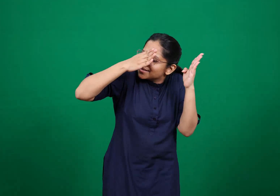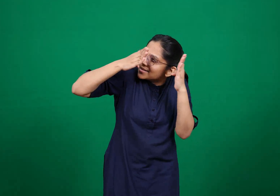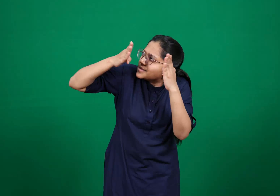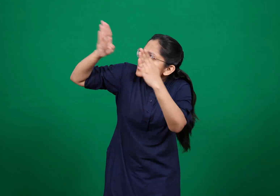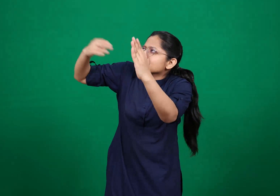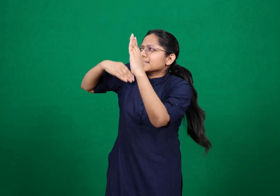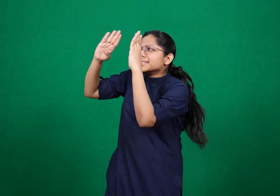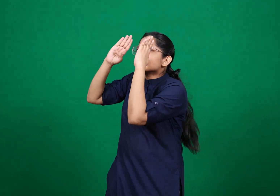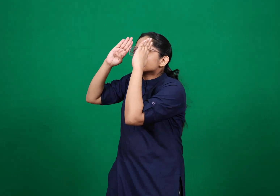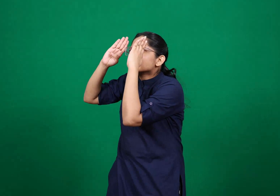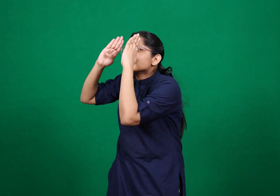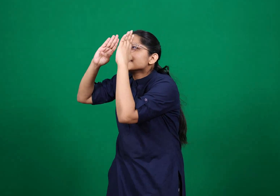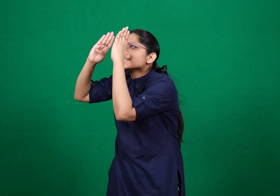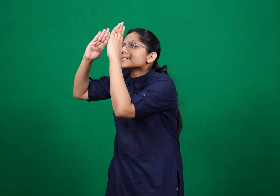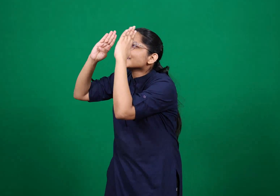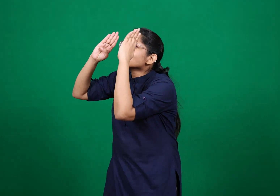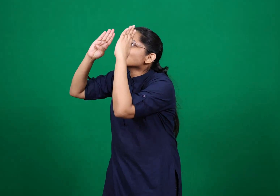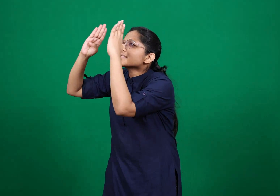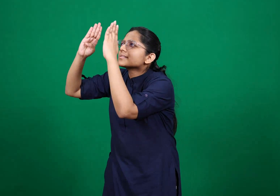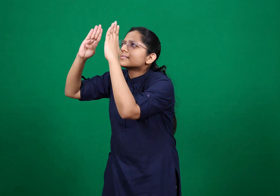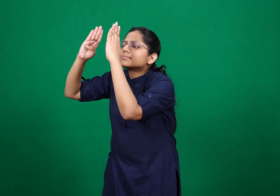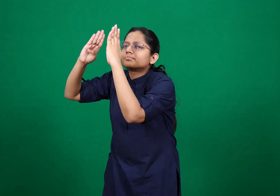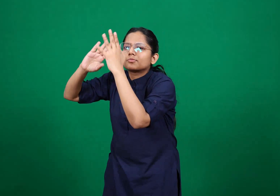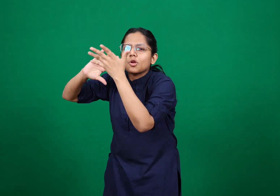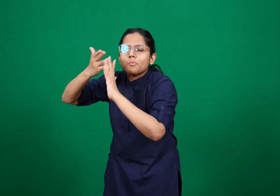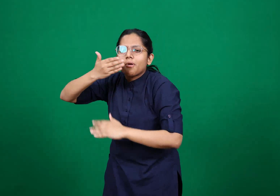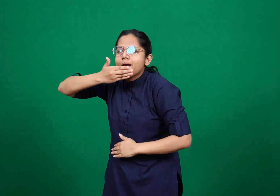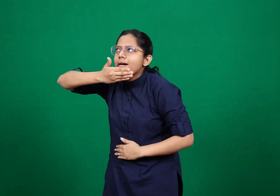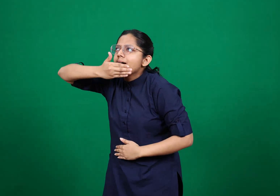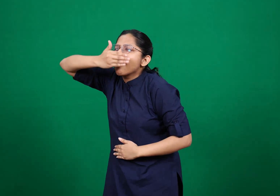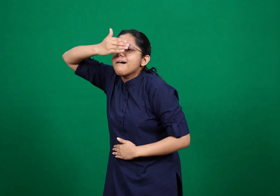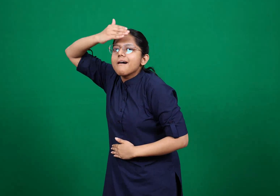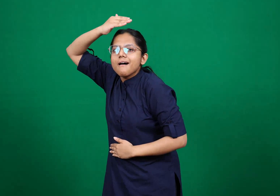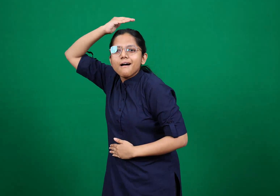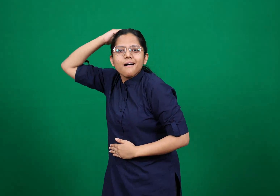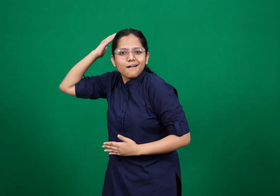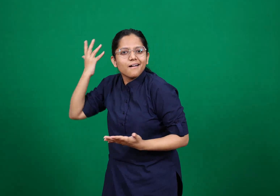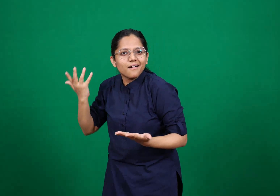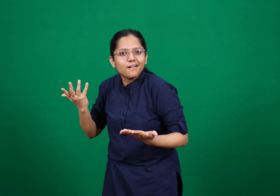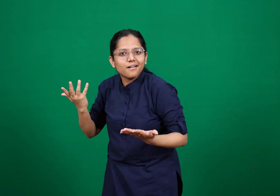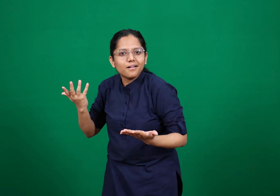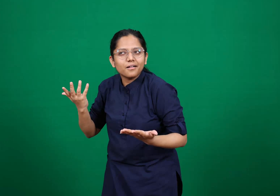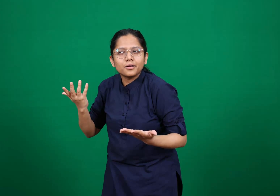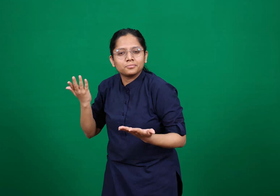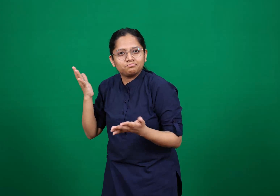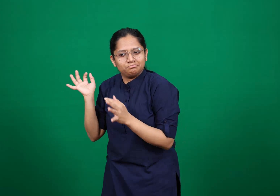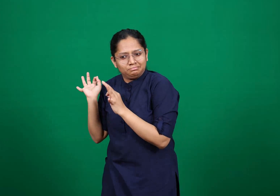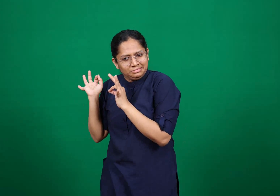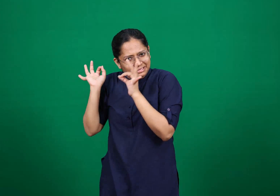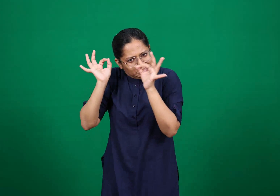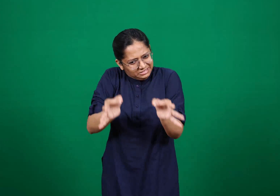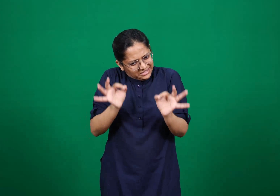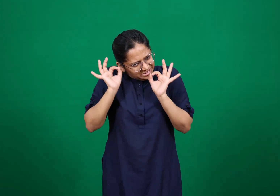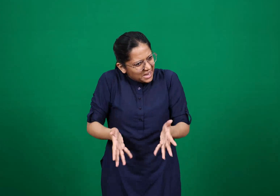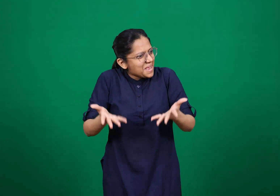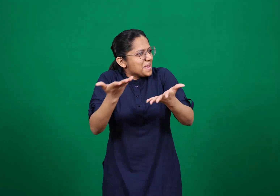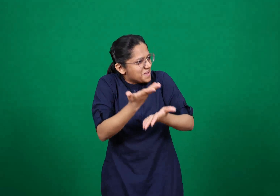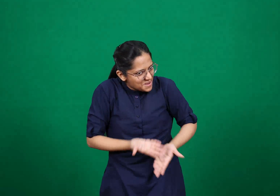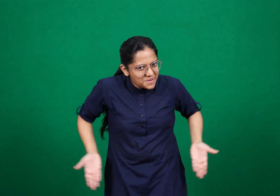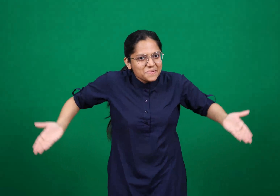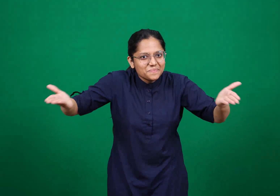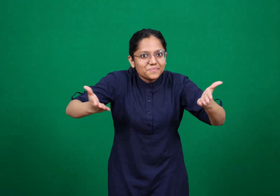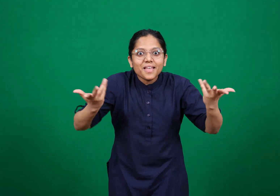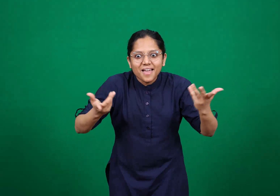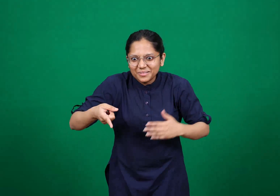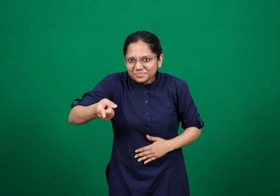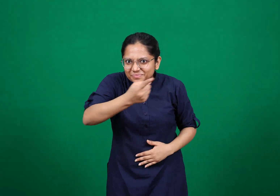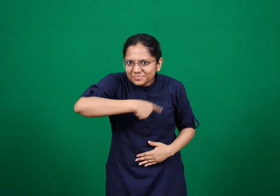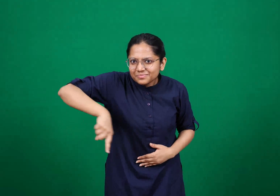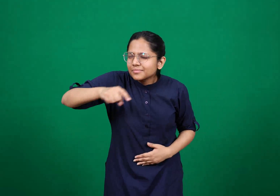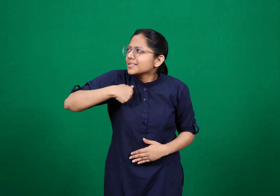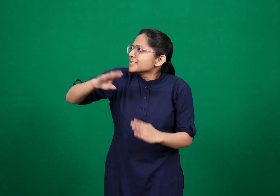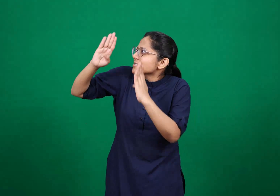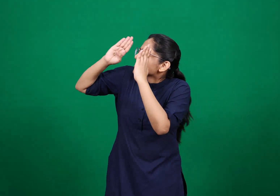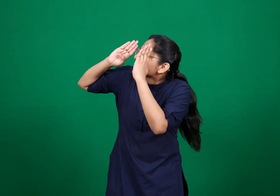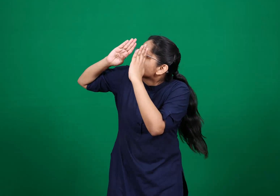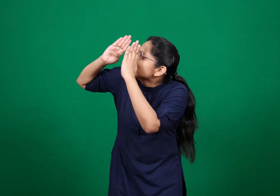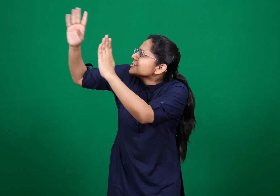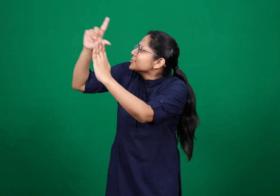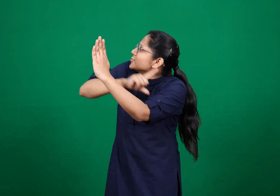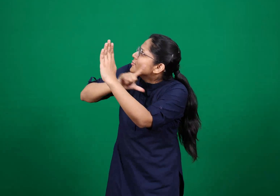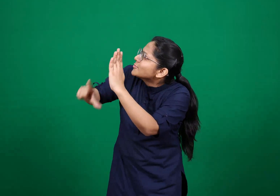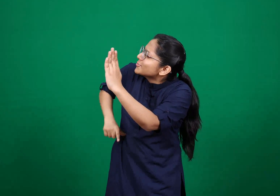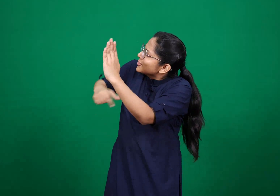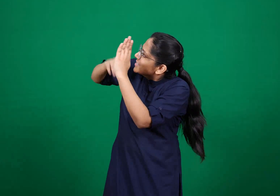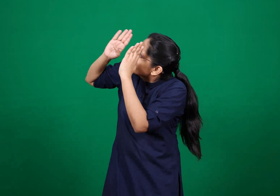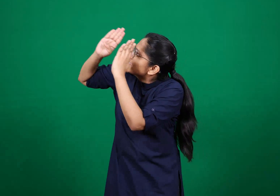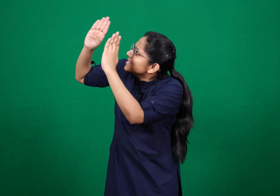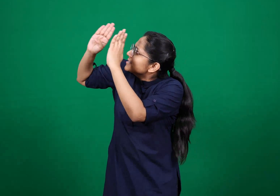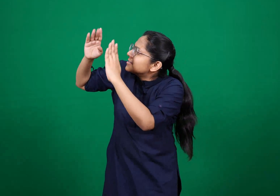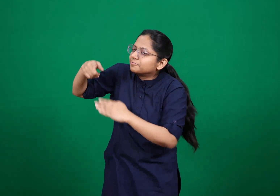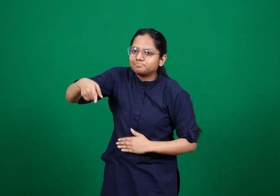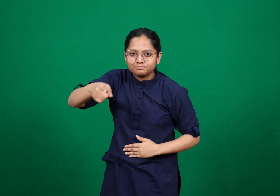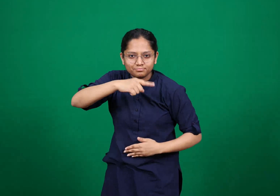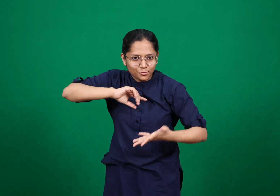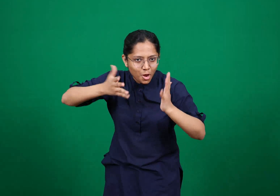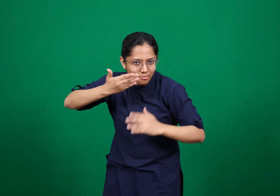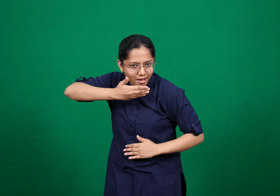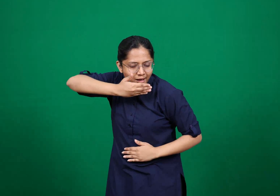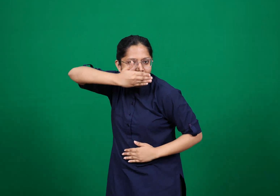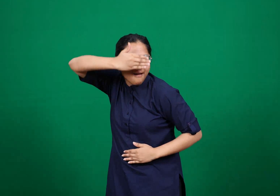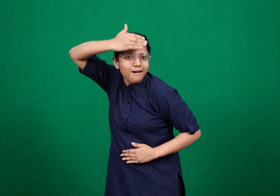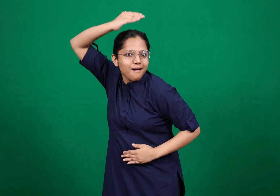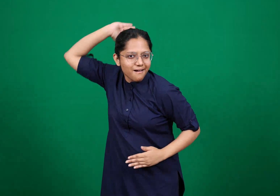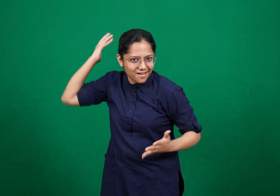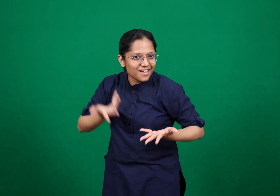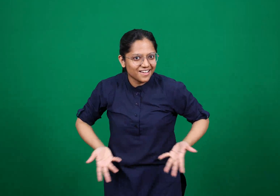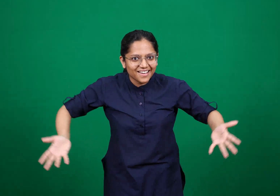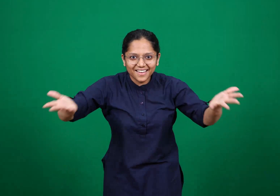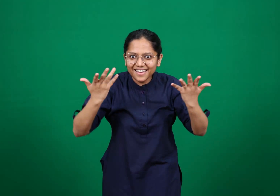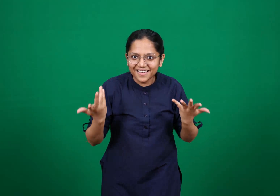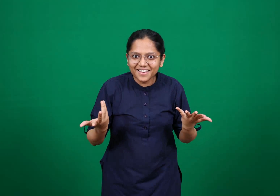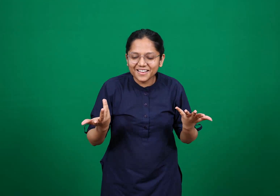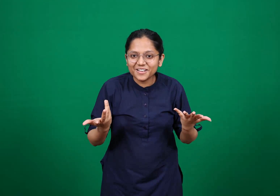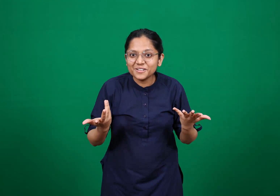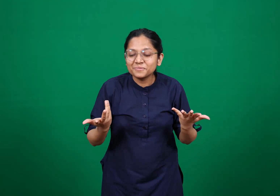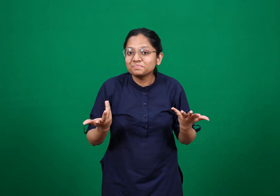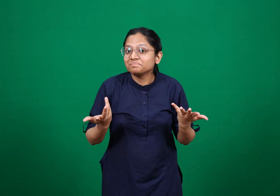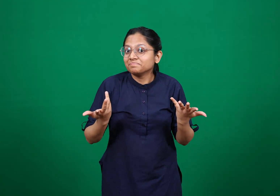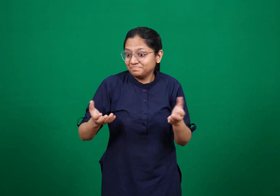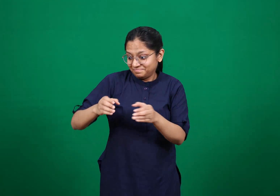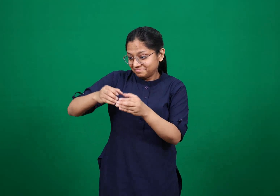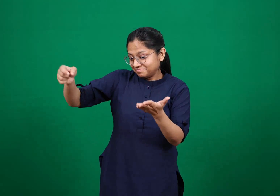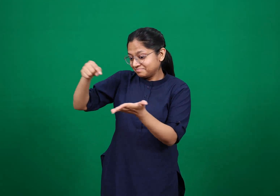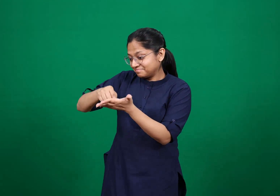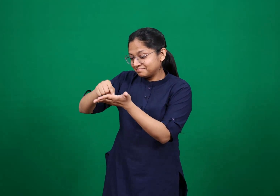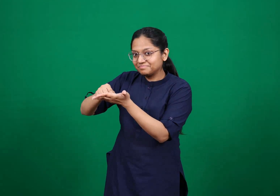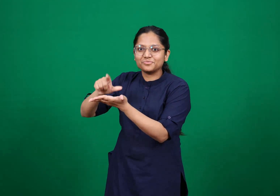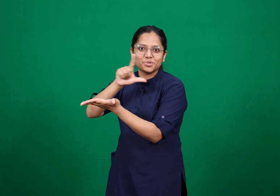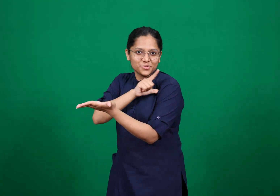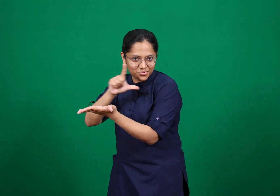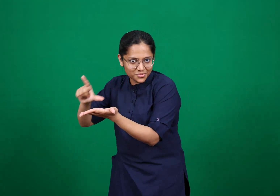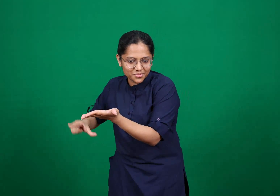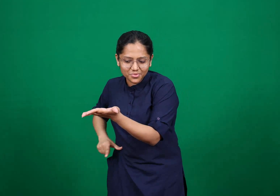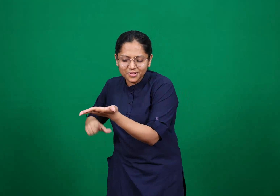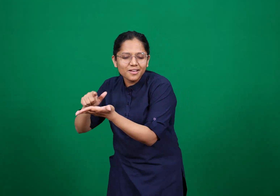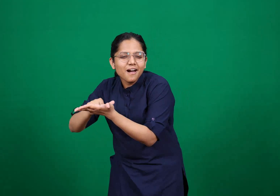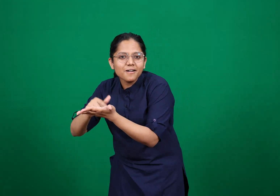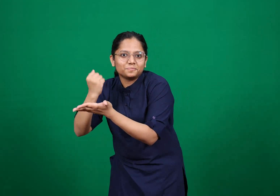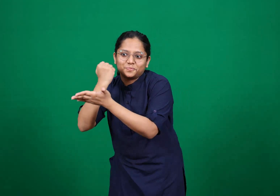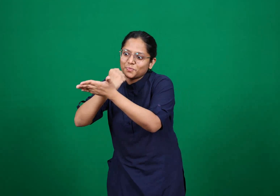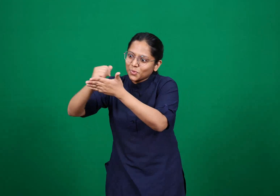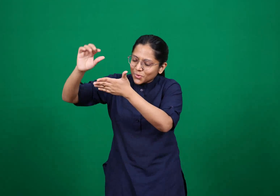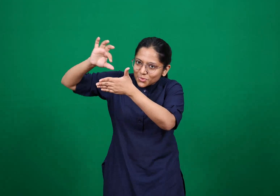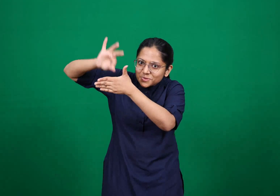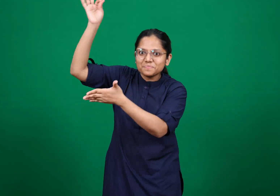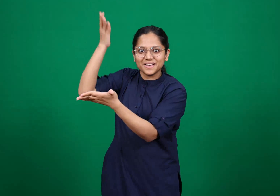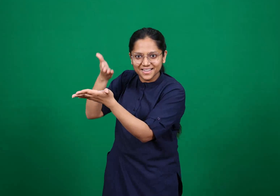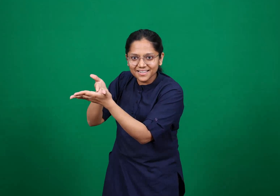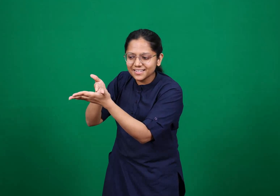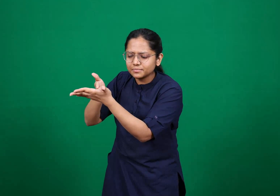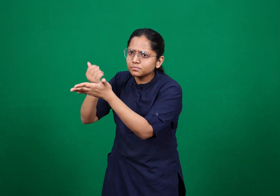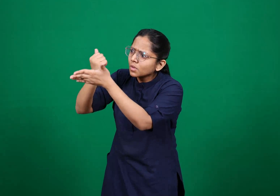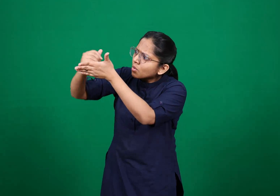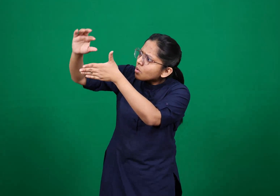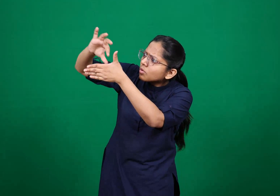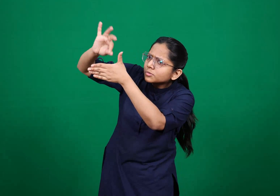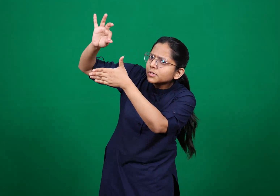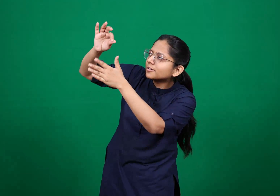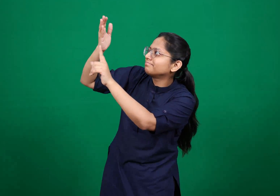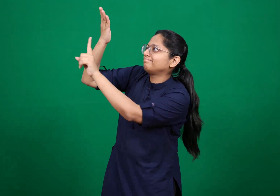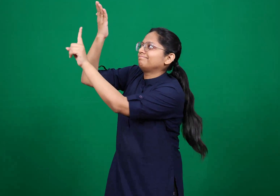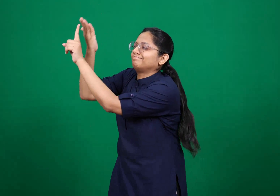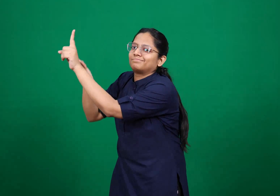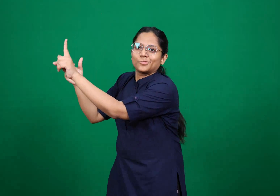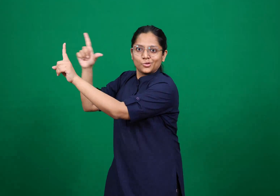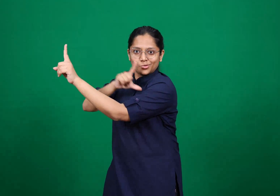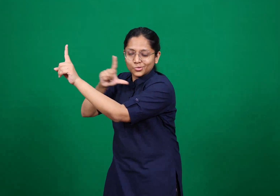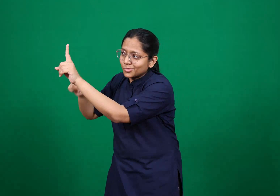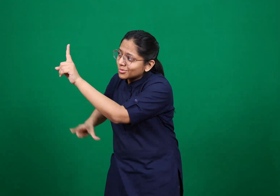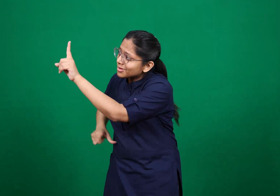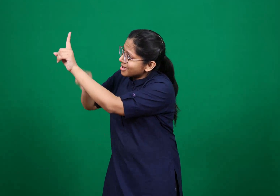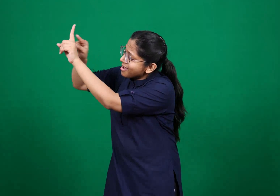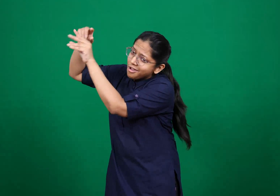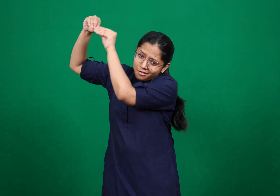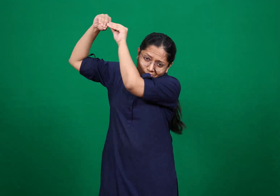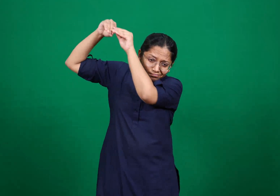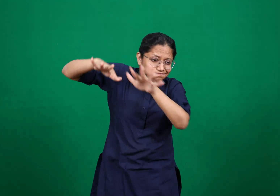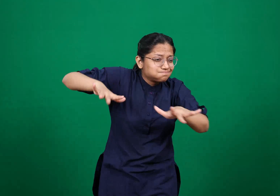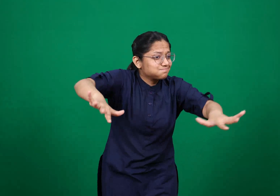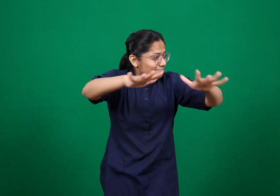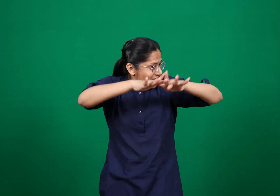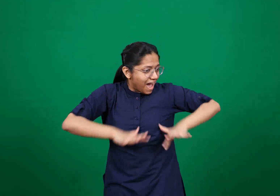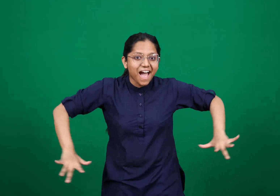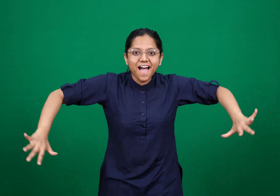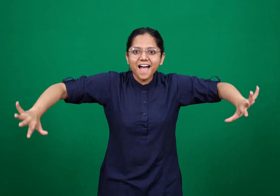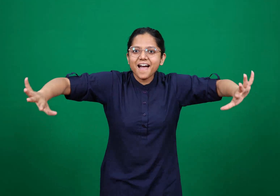Now the Lord is the Spirit, and where the Spirit of the Lord is, there is freedom.